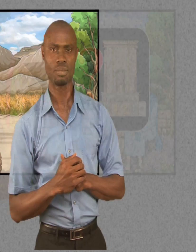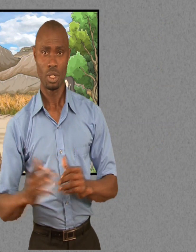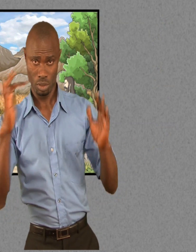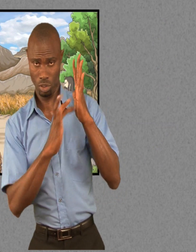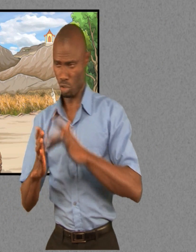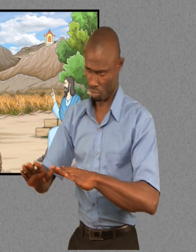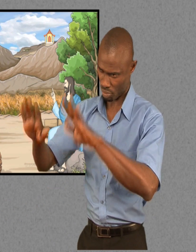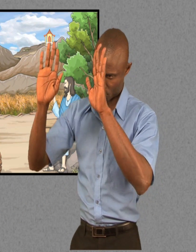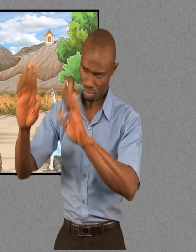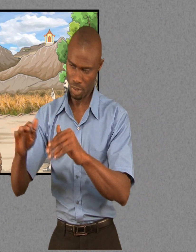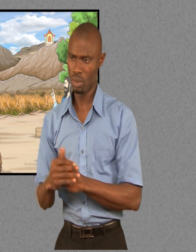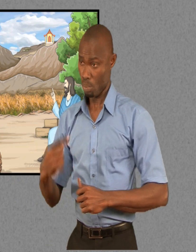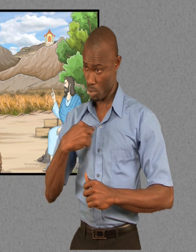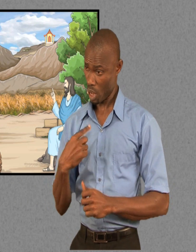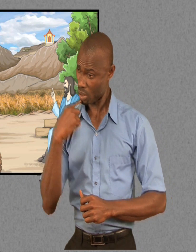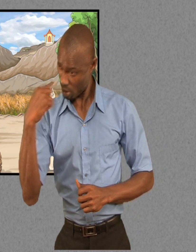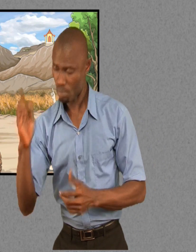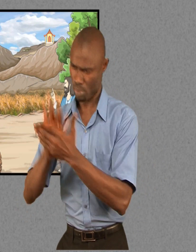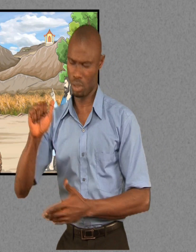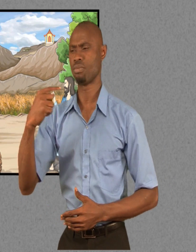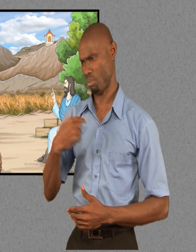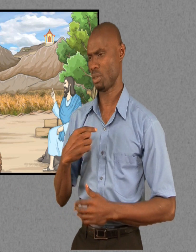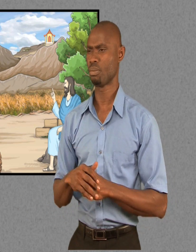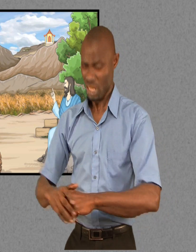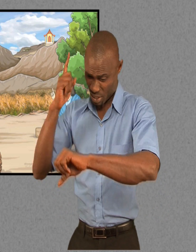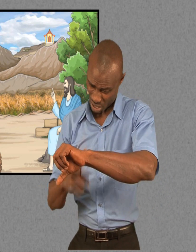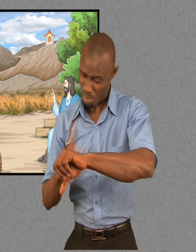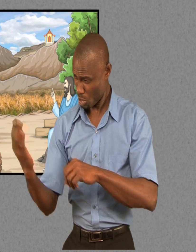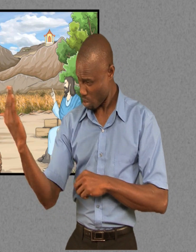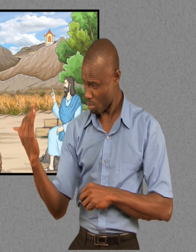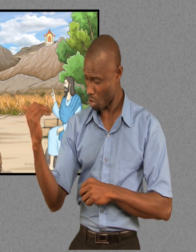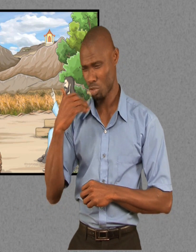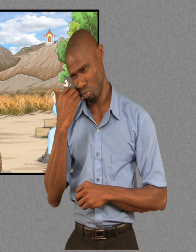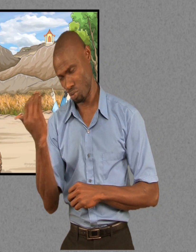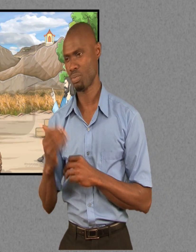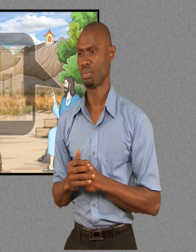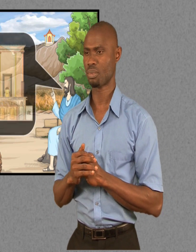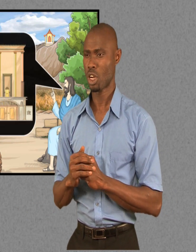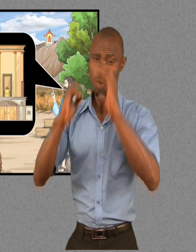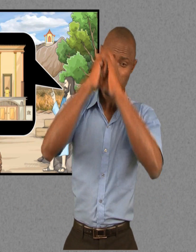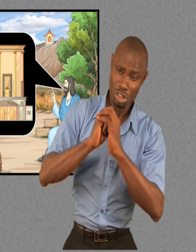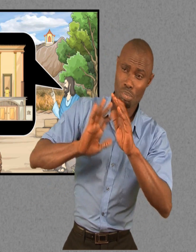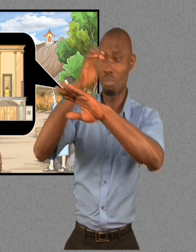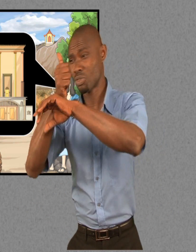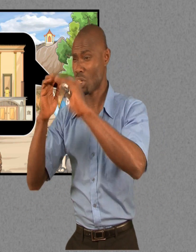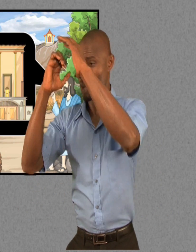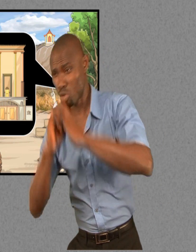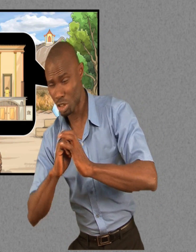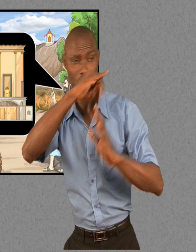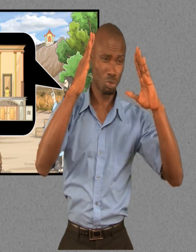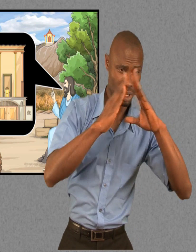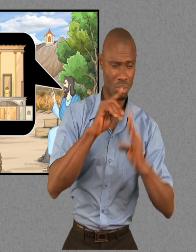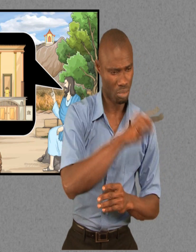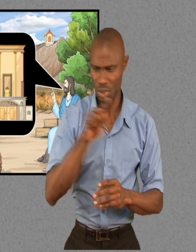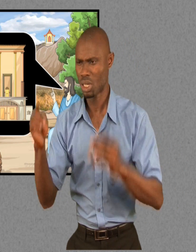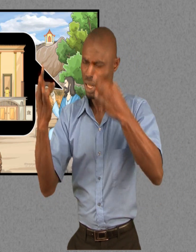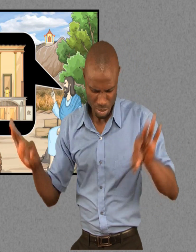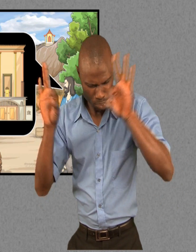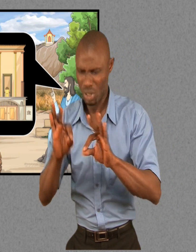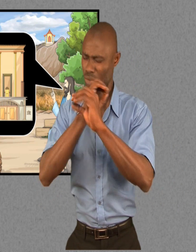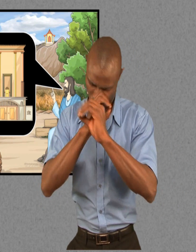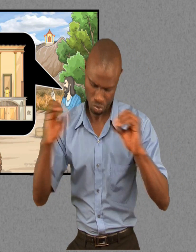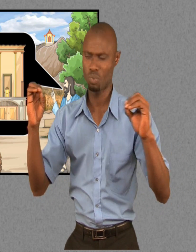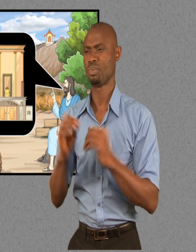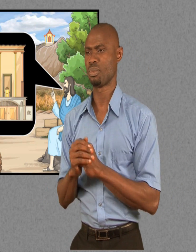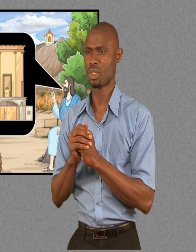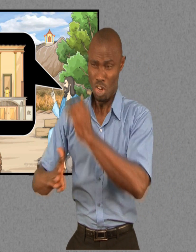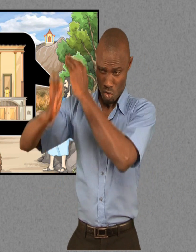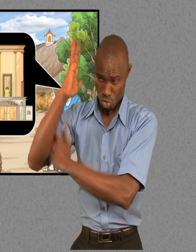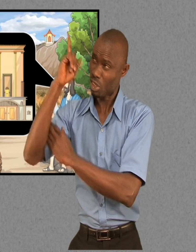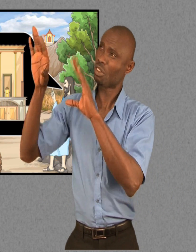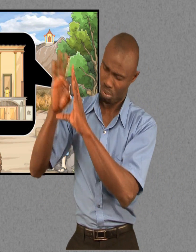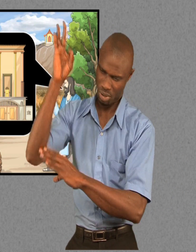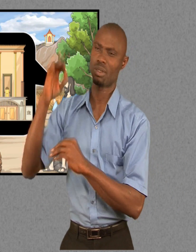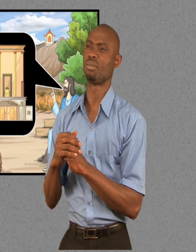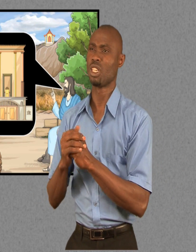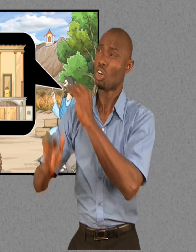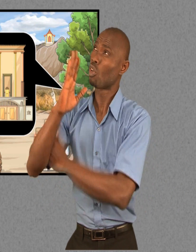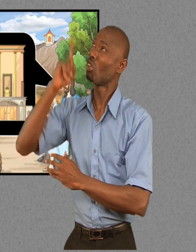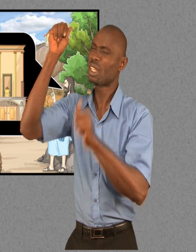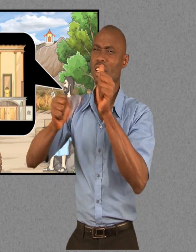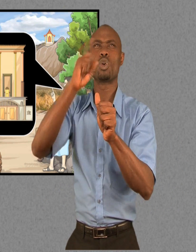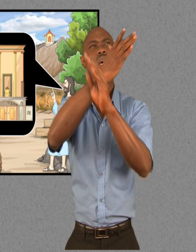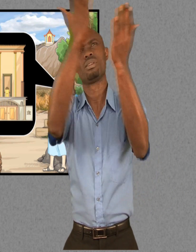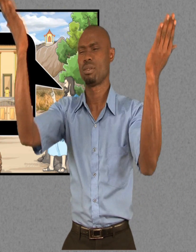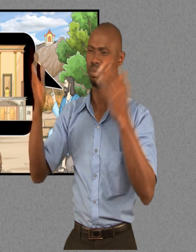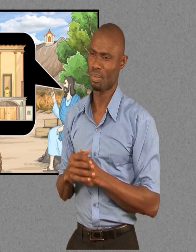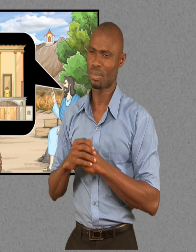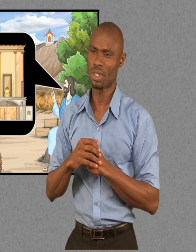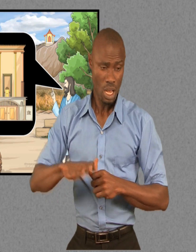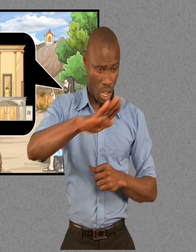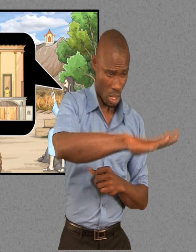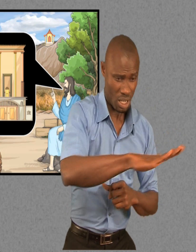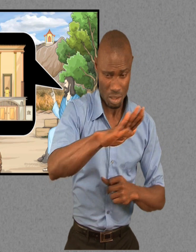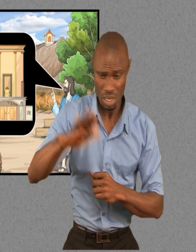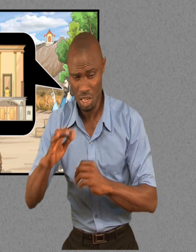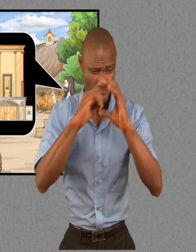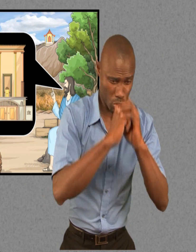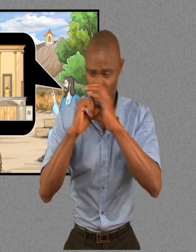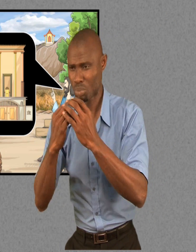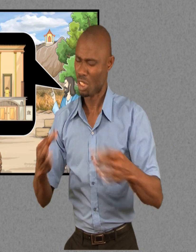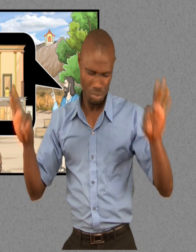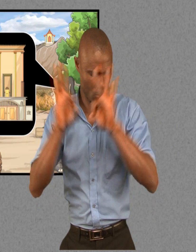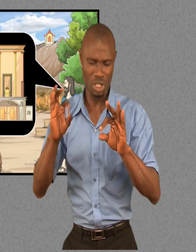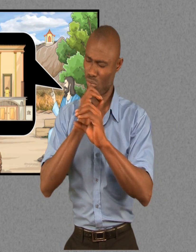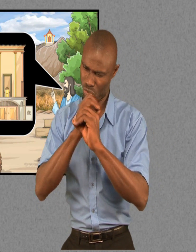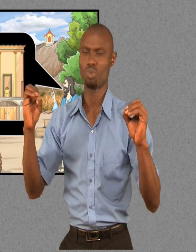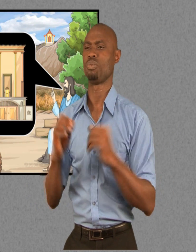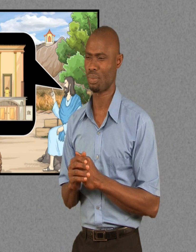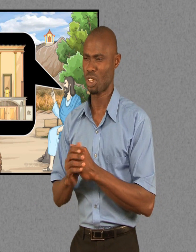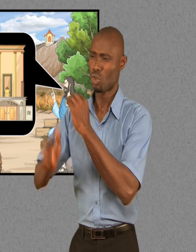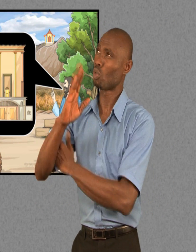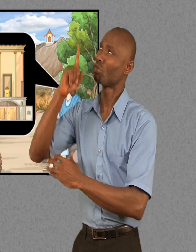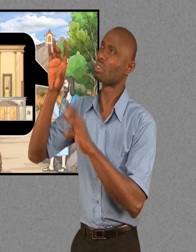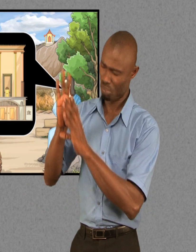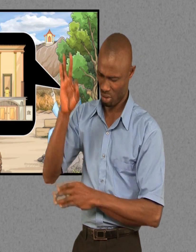“Believe Me, woman,” Jesus replied, “a time is coming when you will worship the Father neither on this mountain nor in Jerusalem.